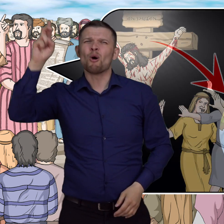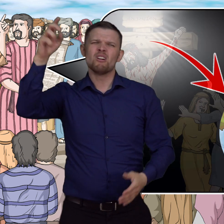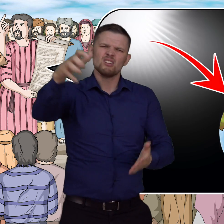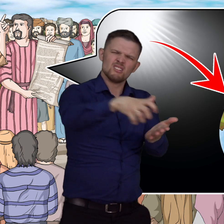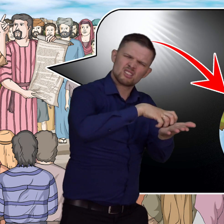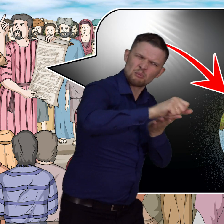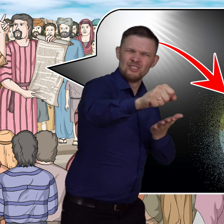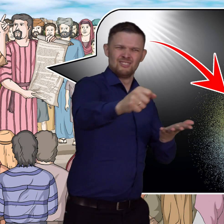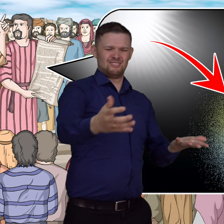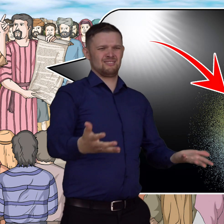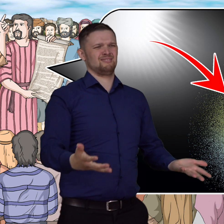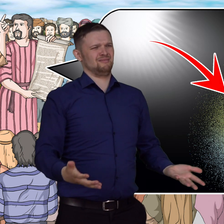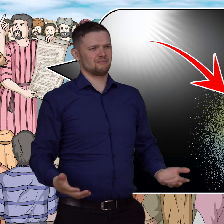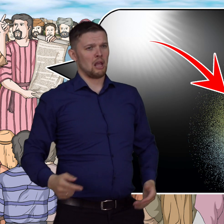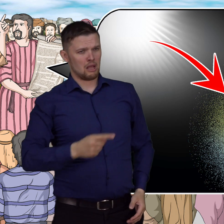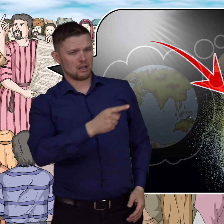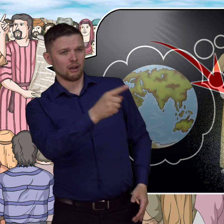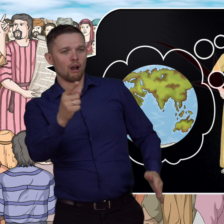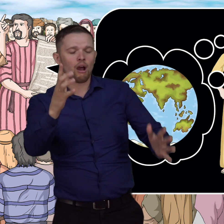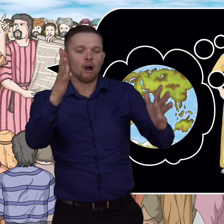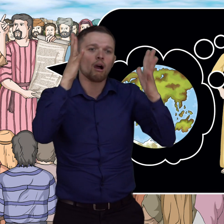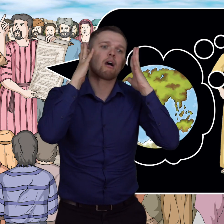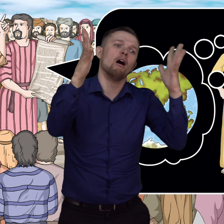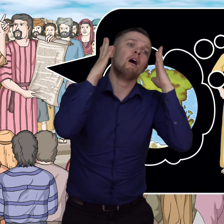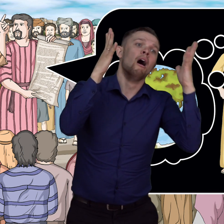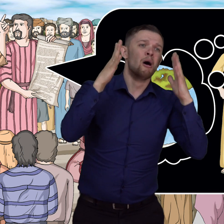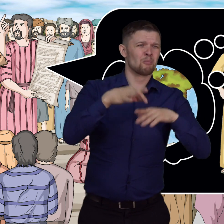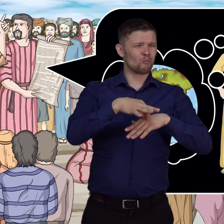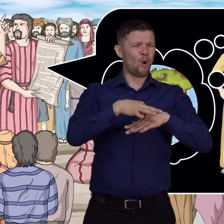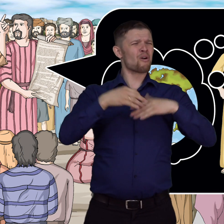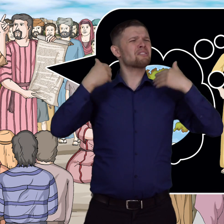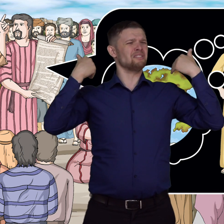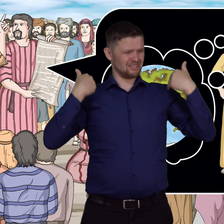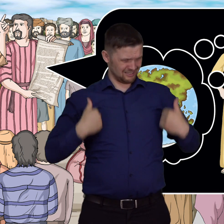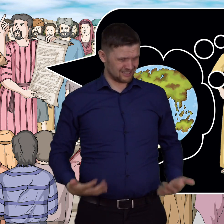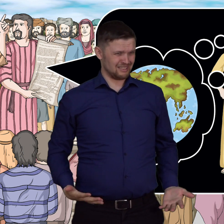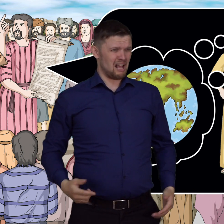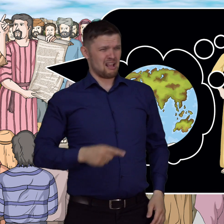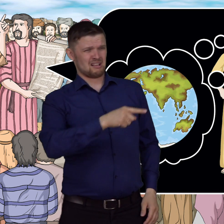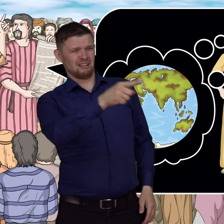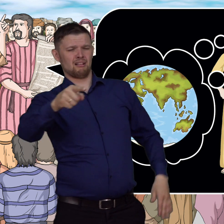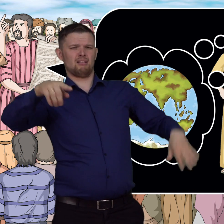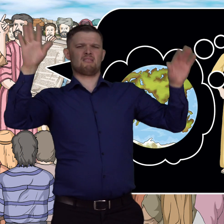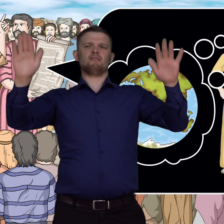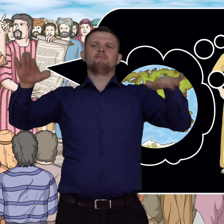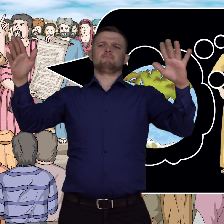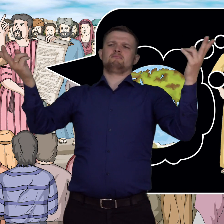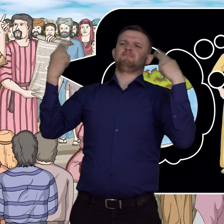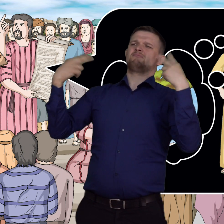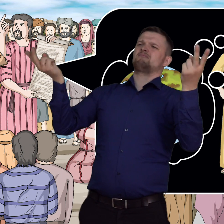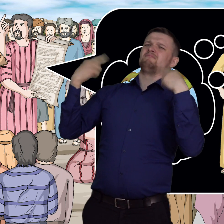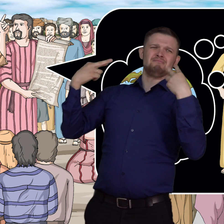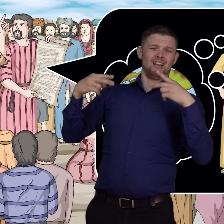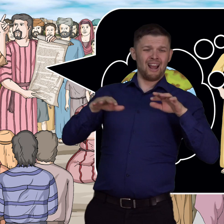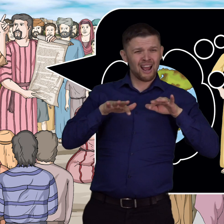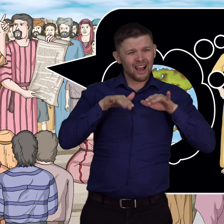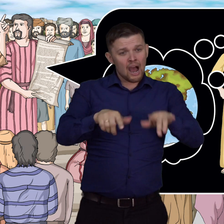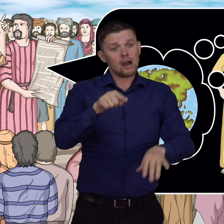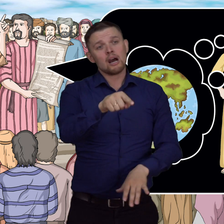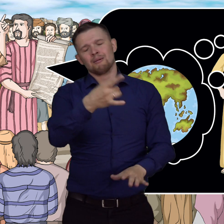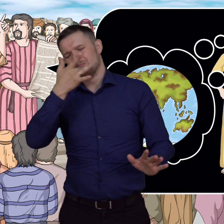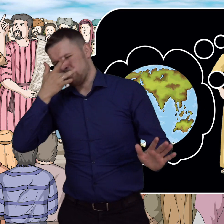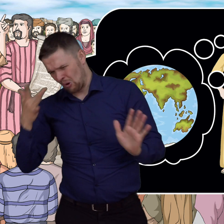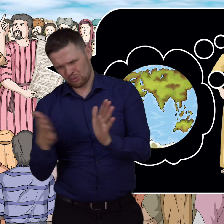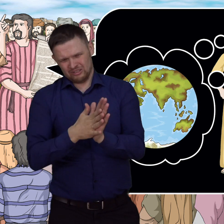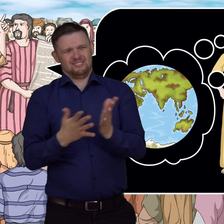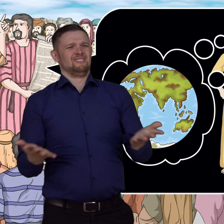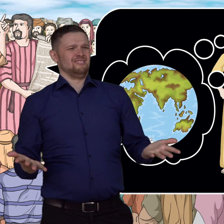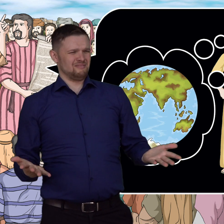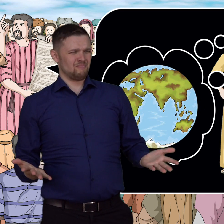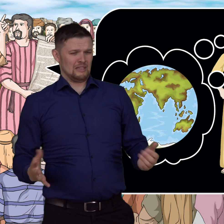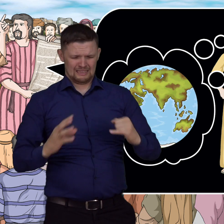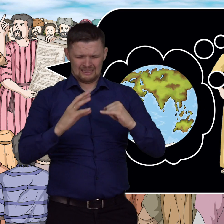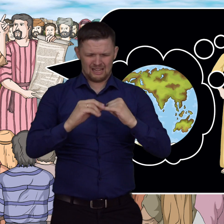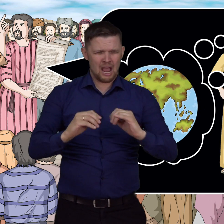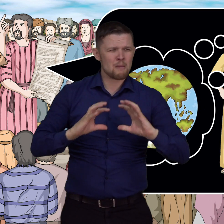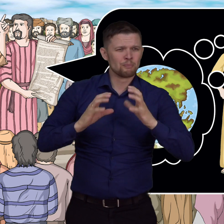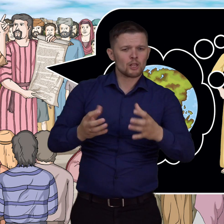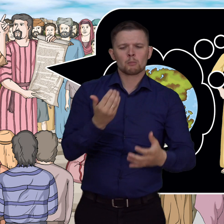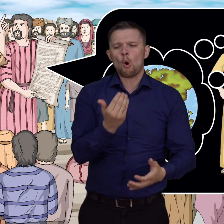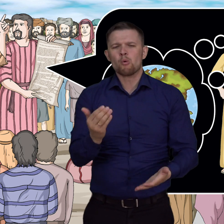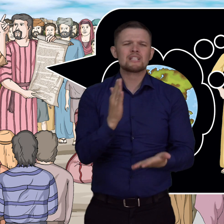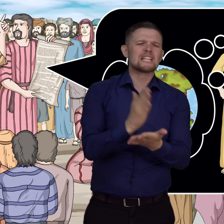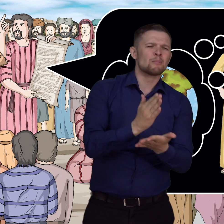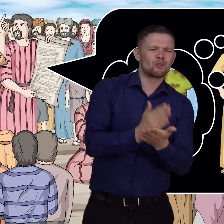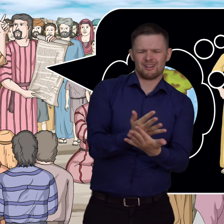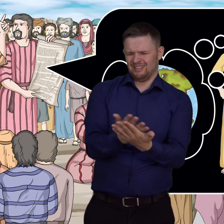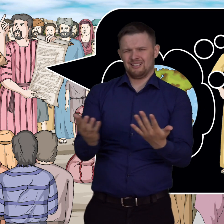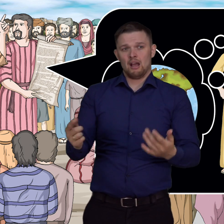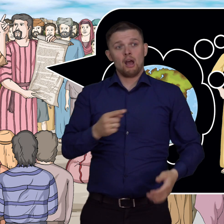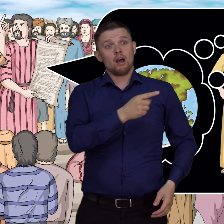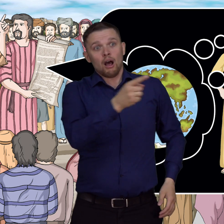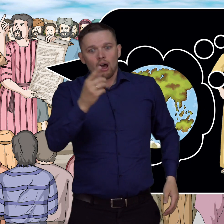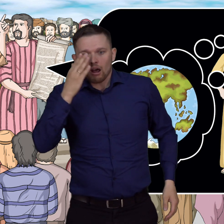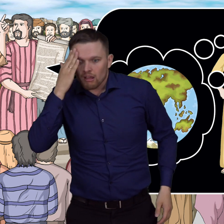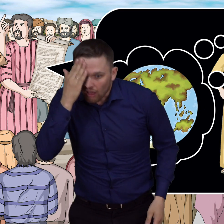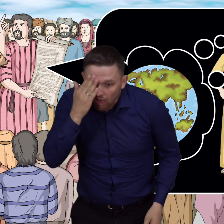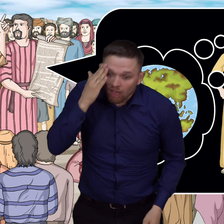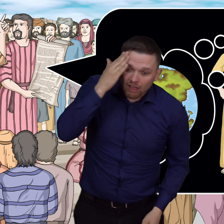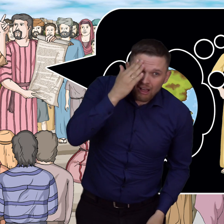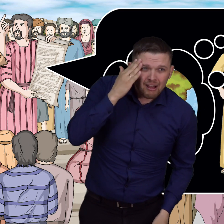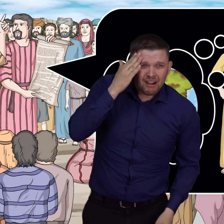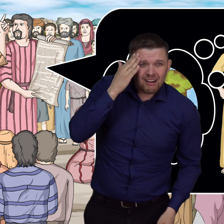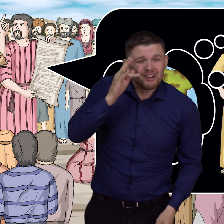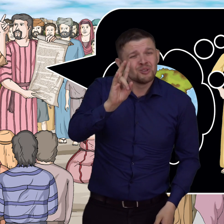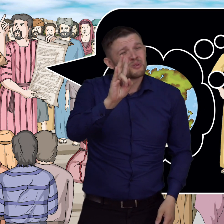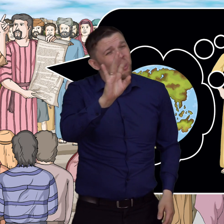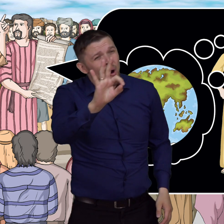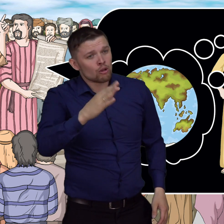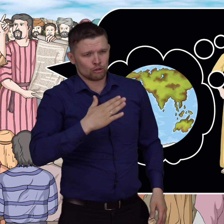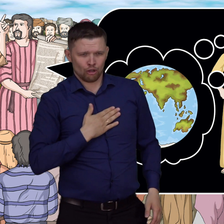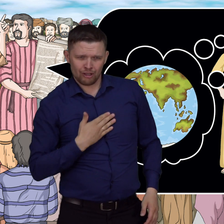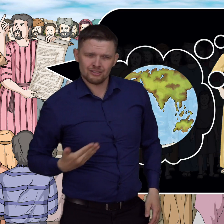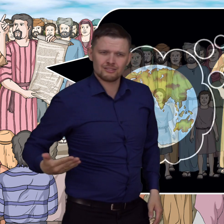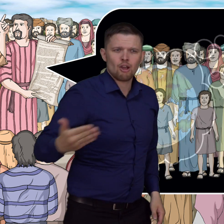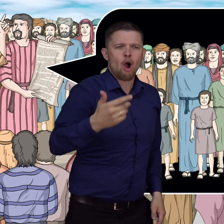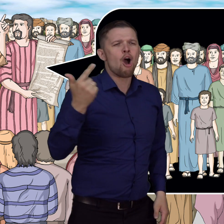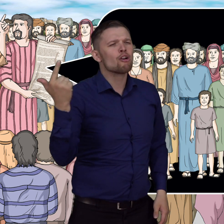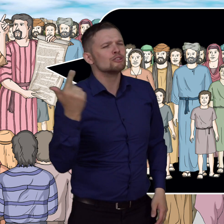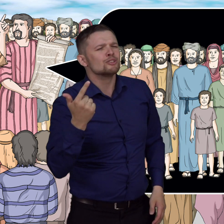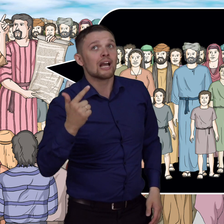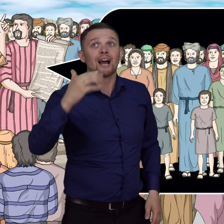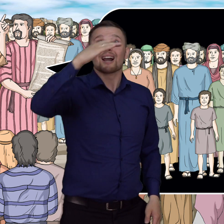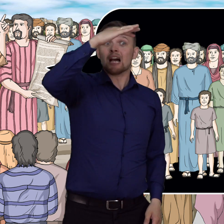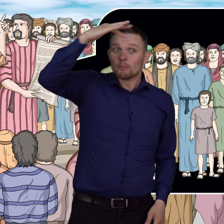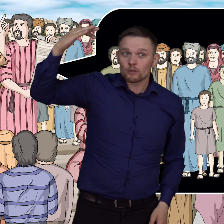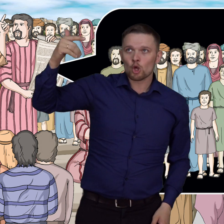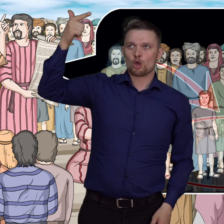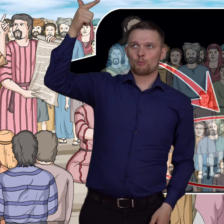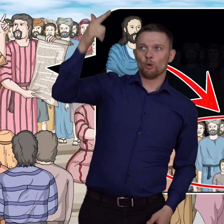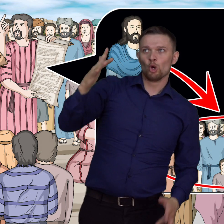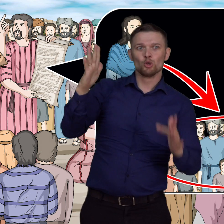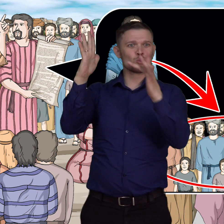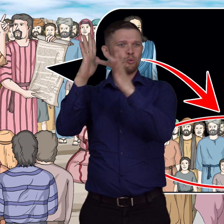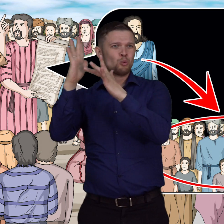Their minds are set on earthly things.